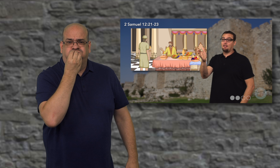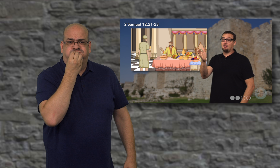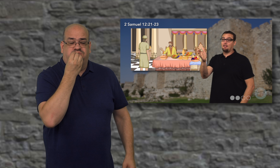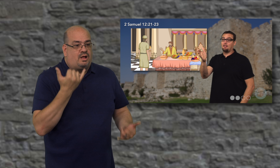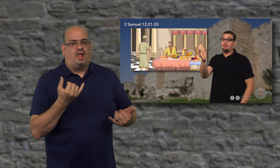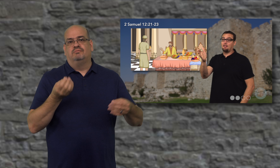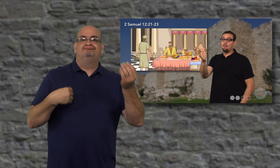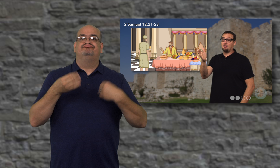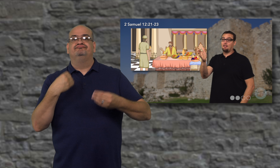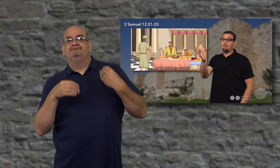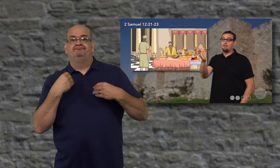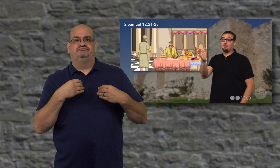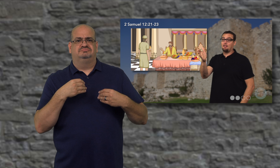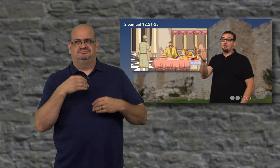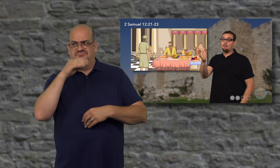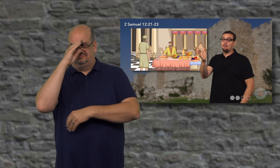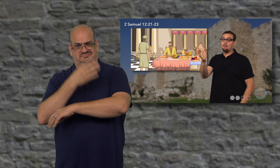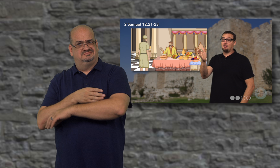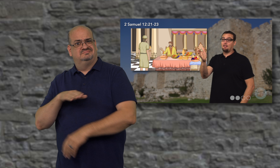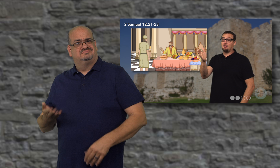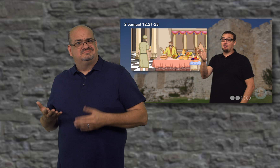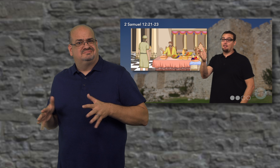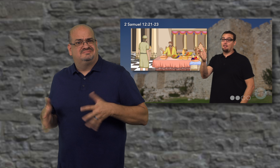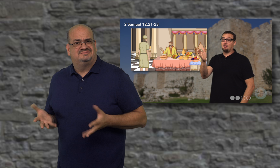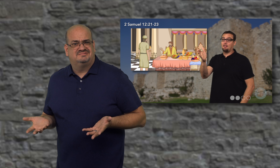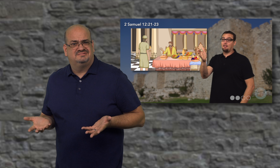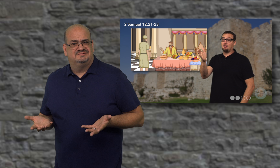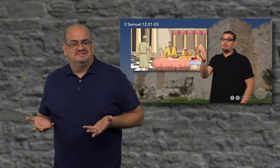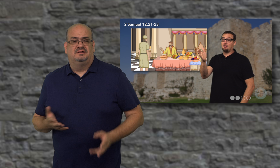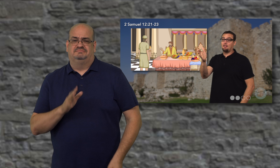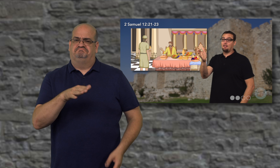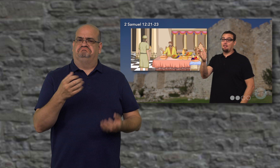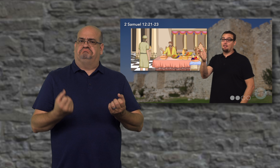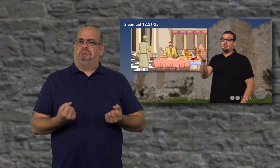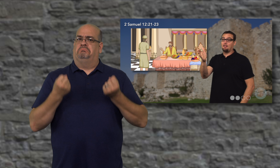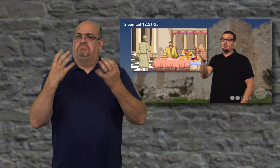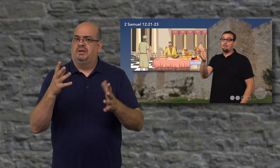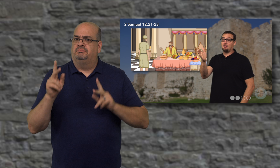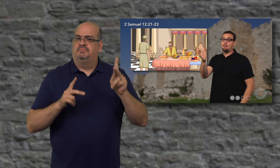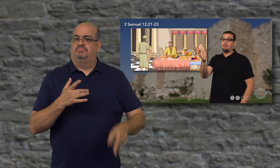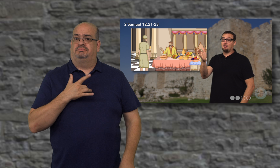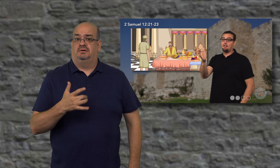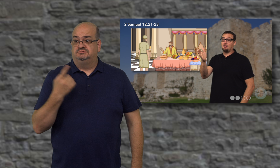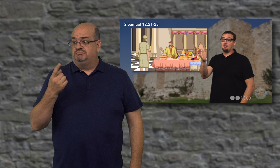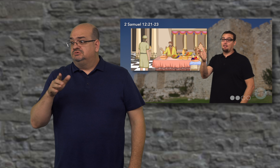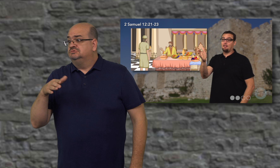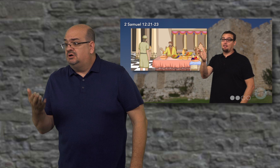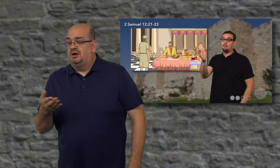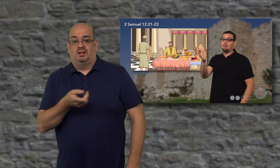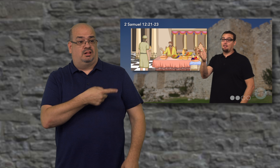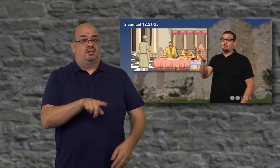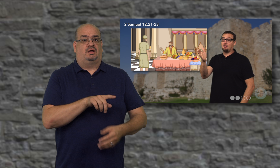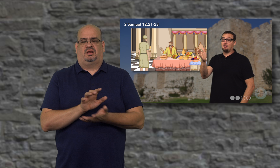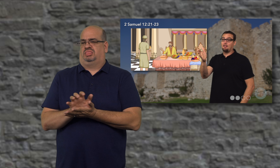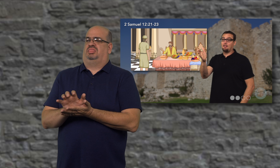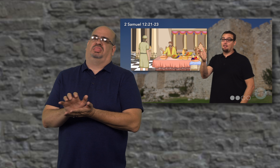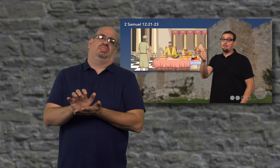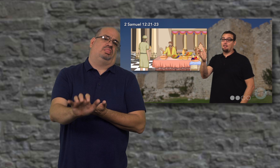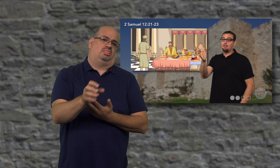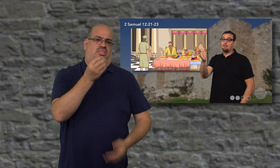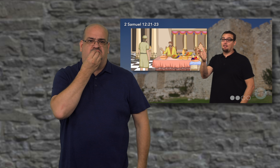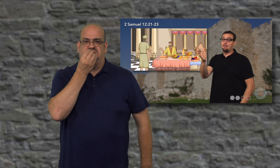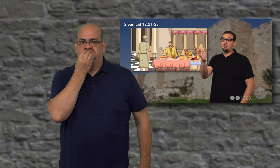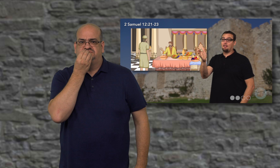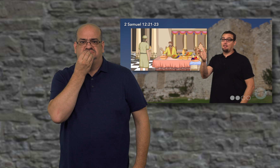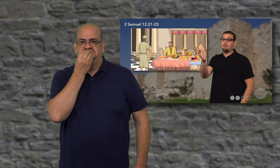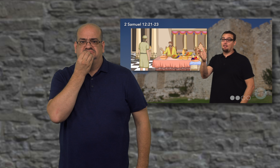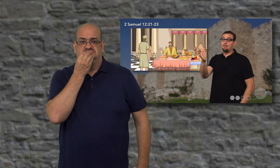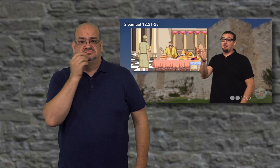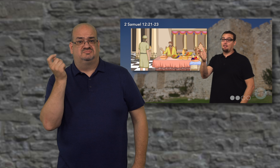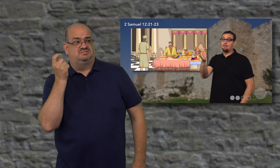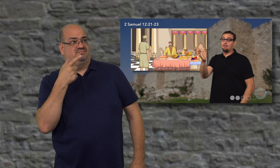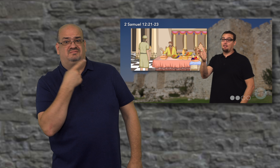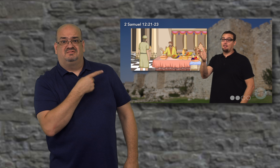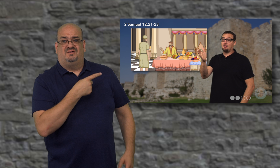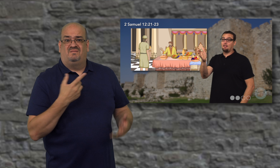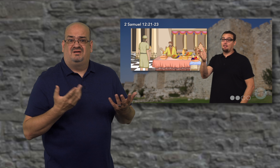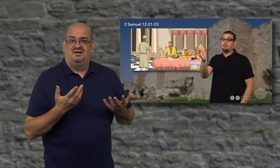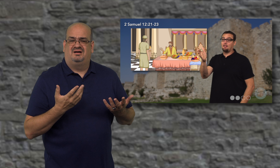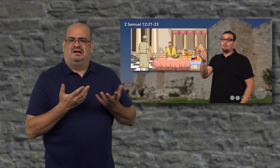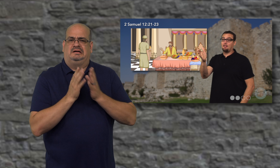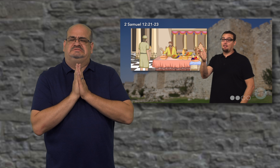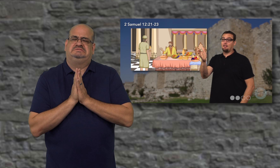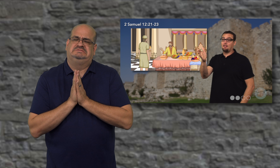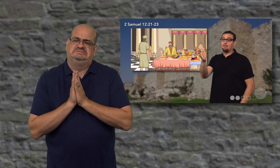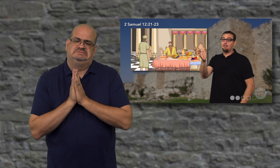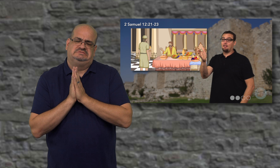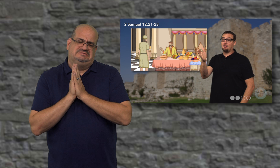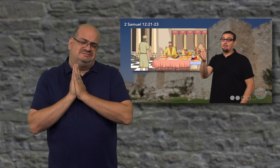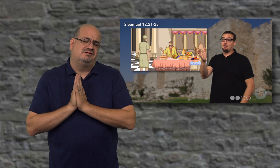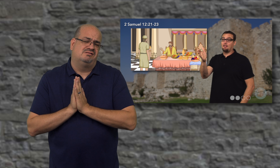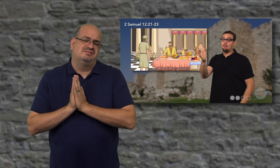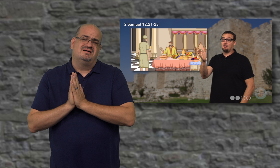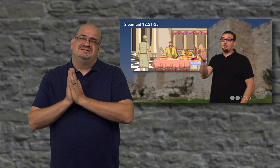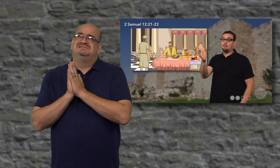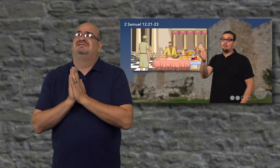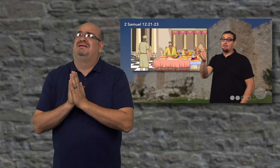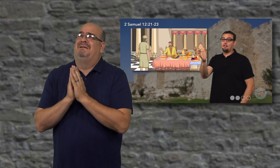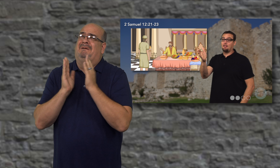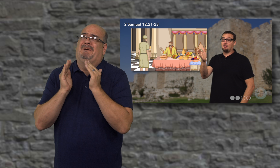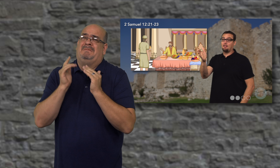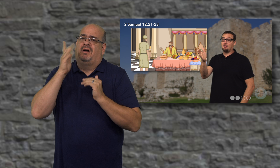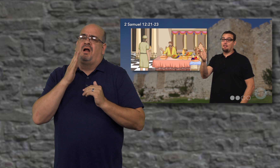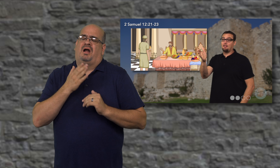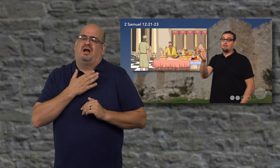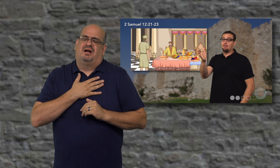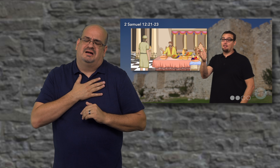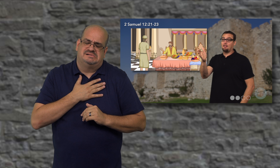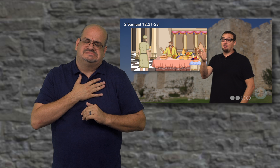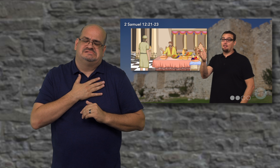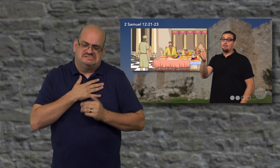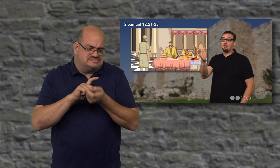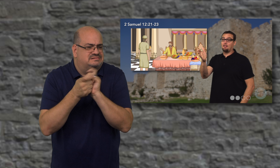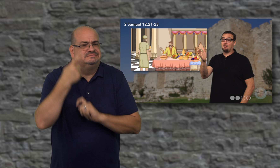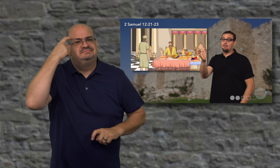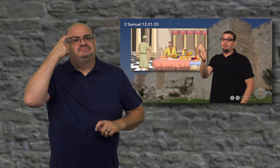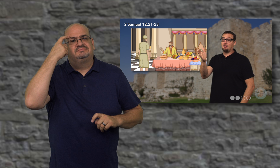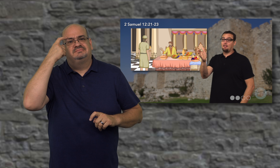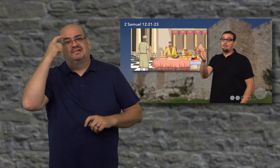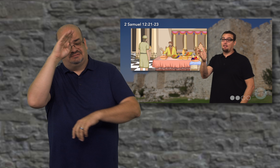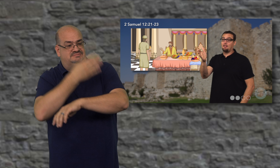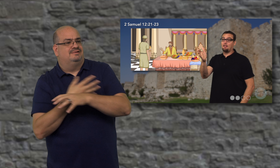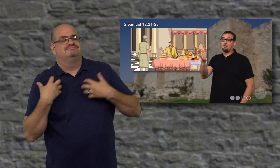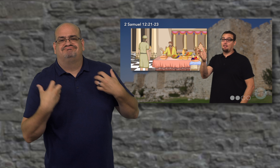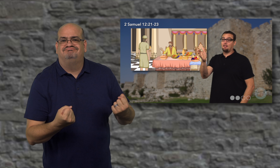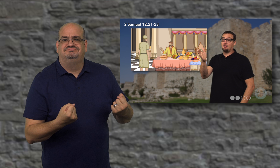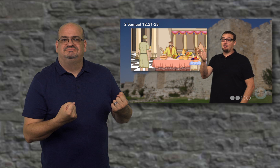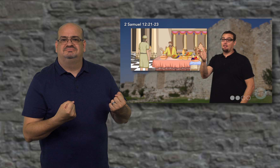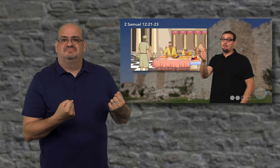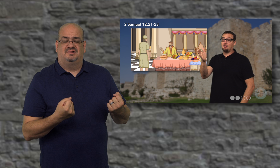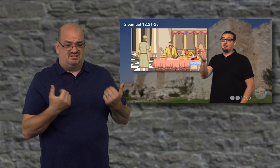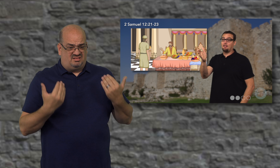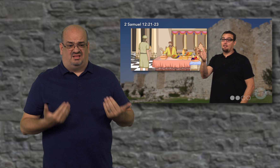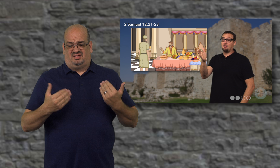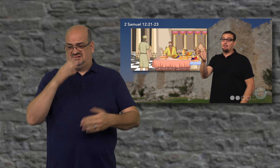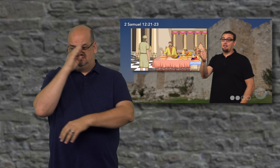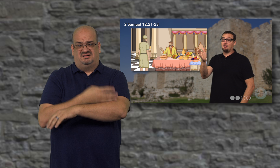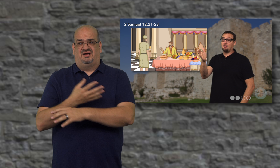But now that he is dead, why should I fast?